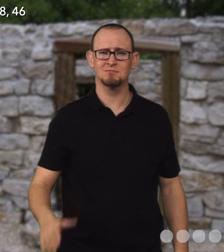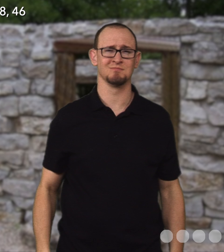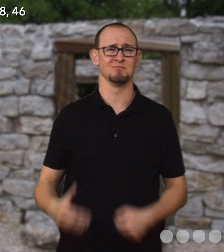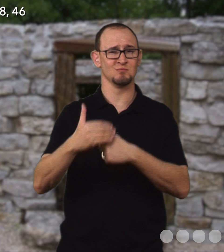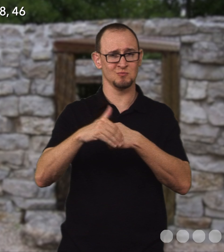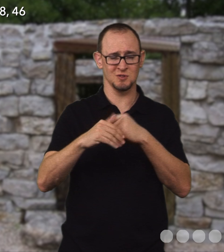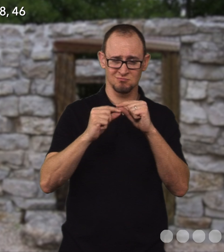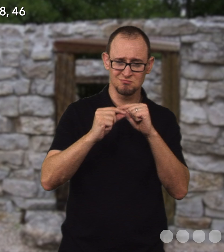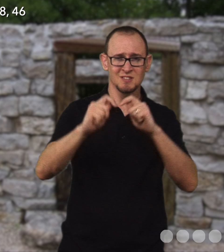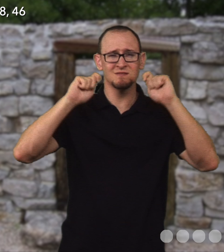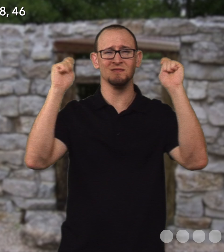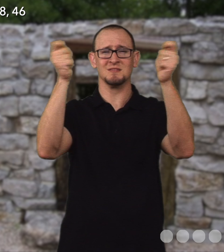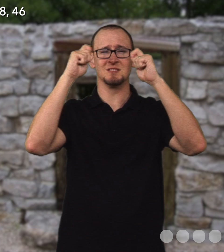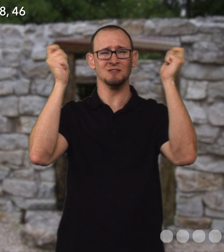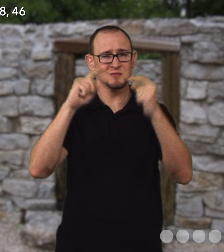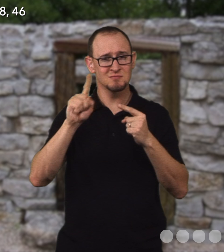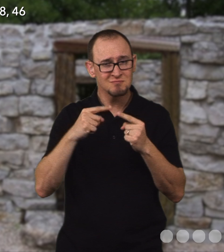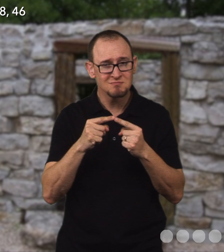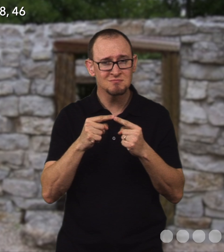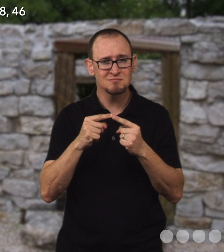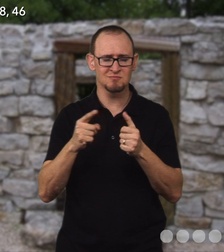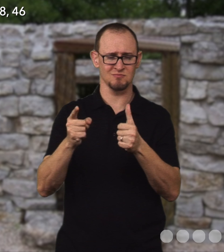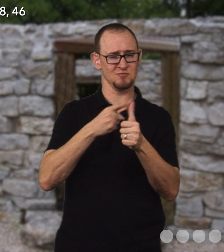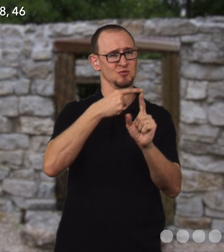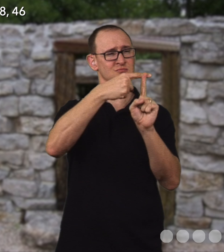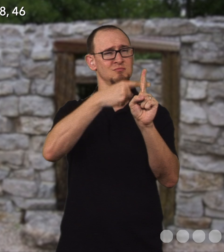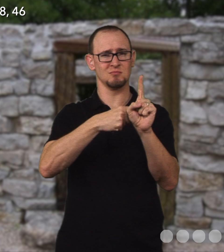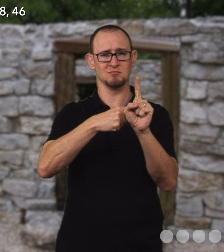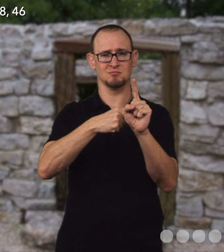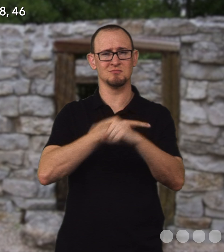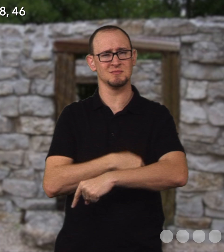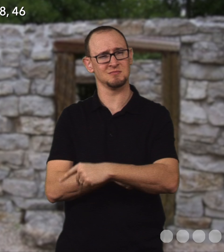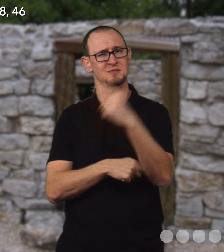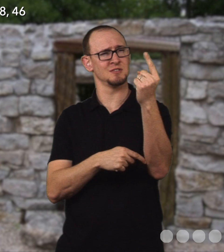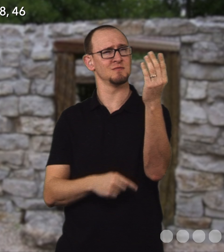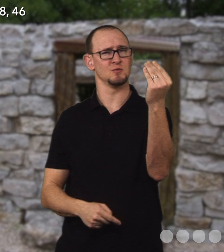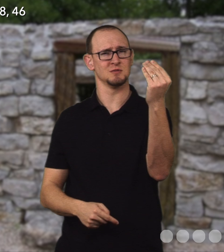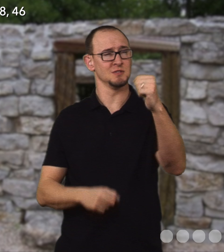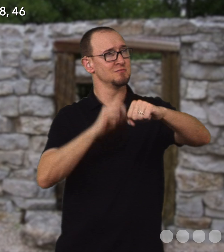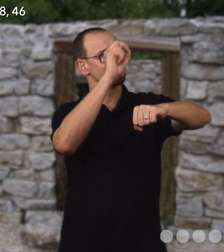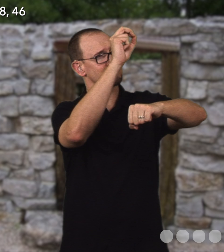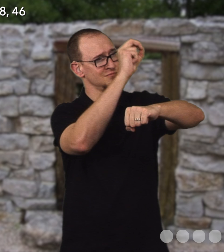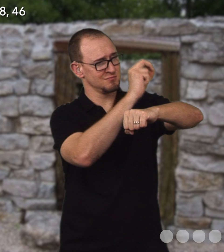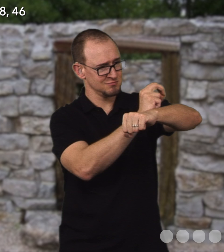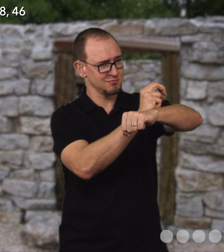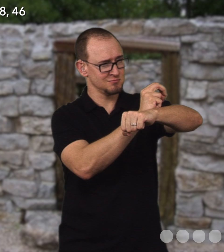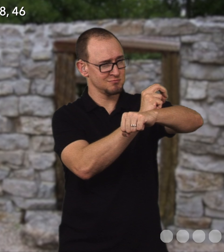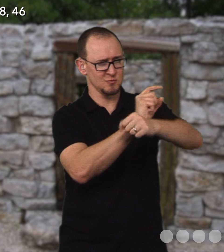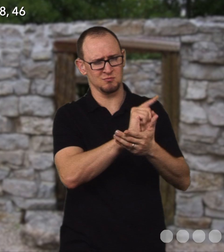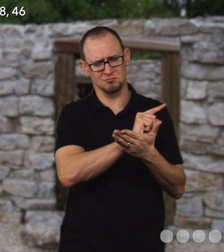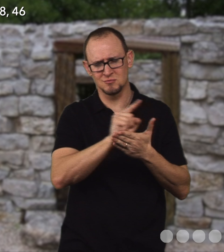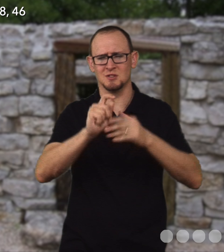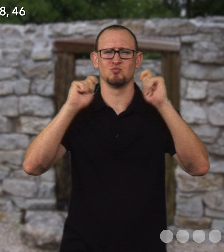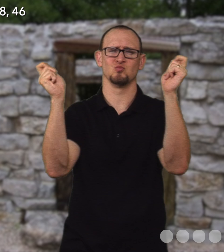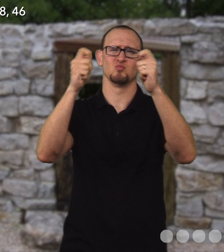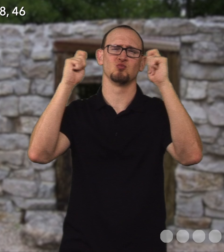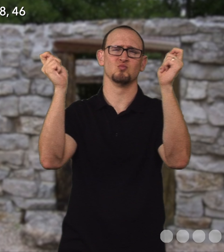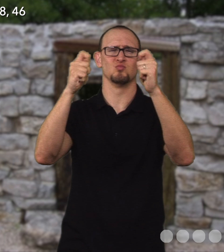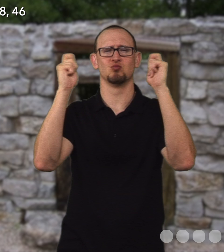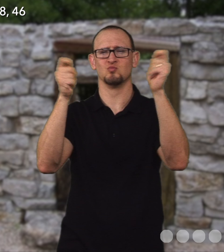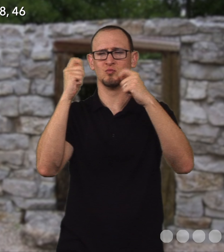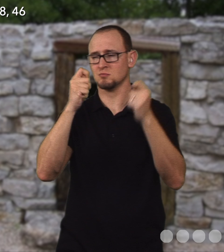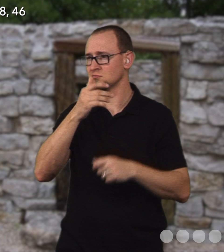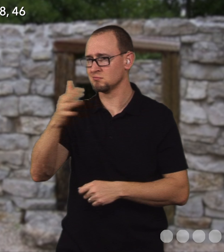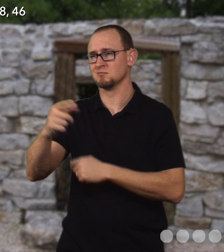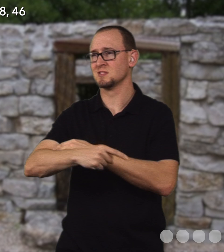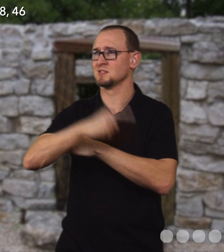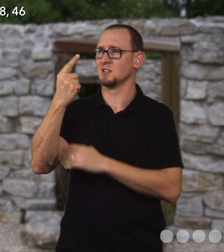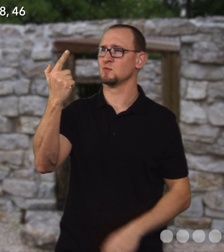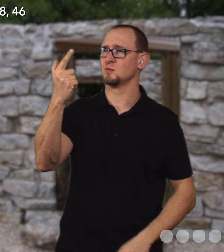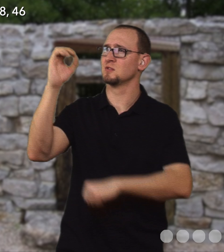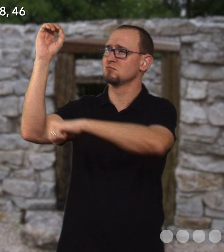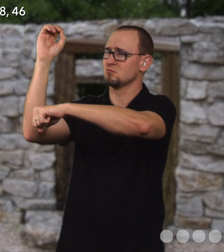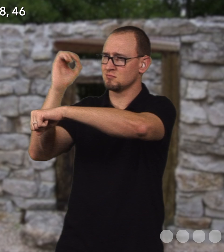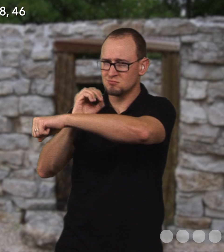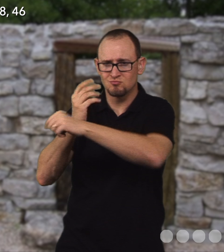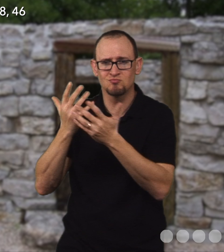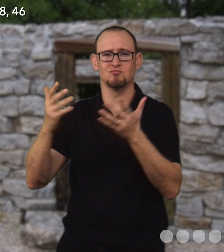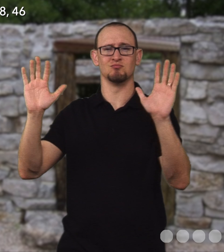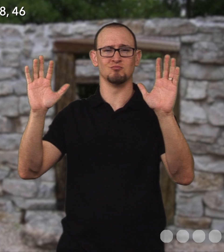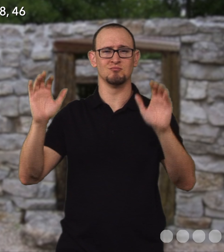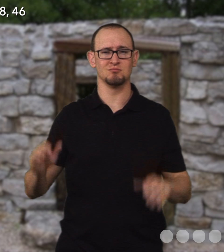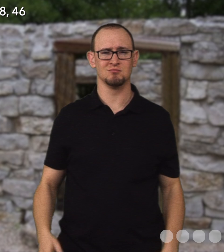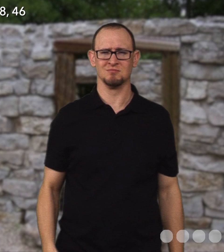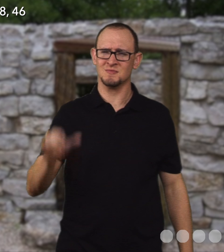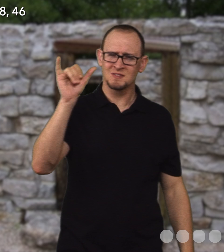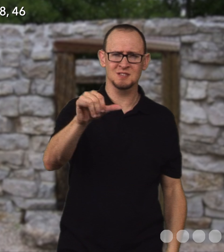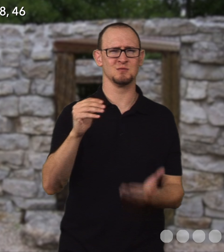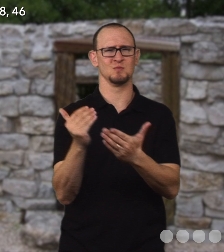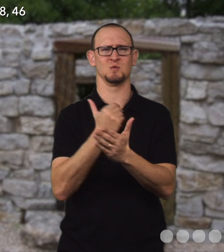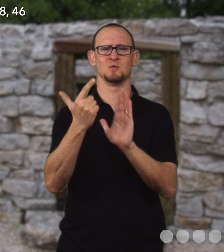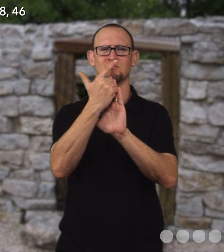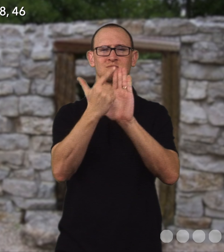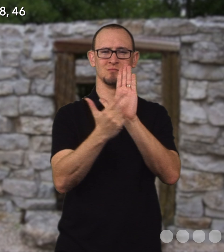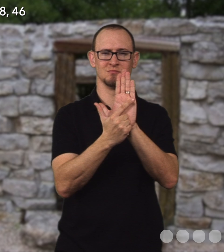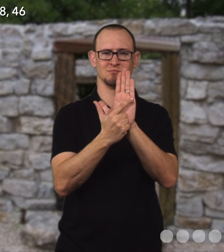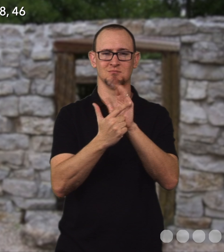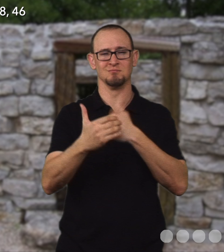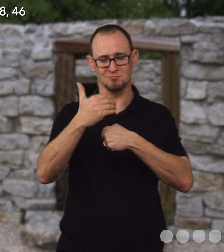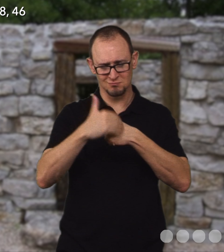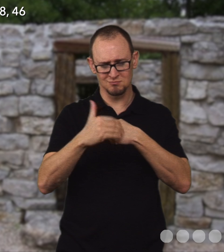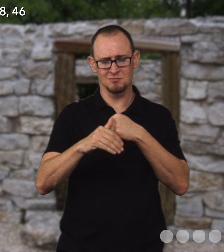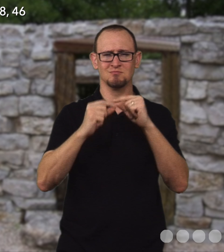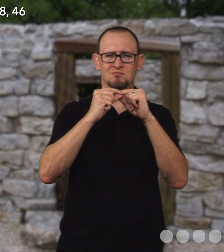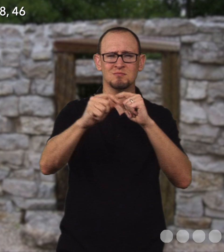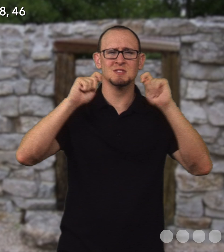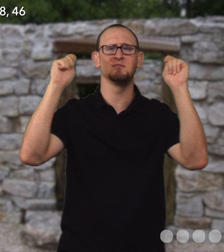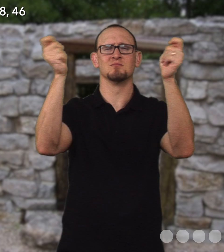You must keep this day as a permanent statute for the generations to come.